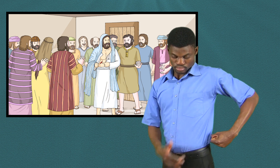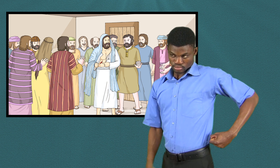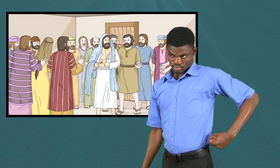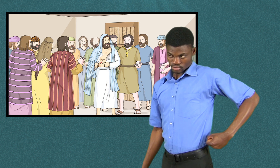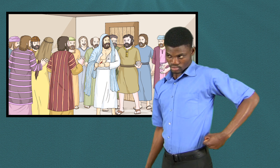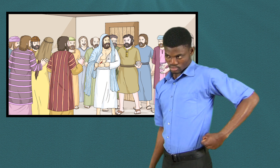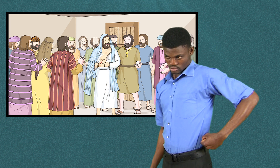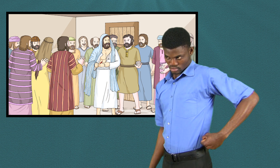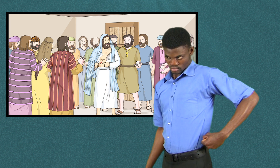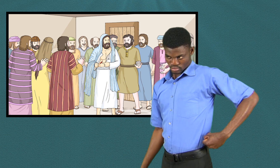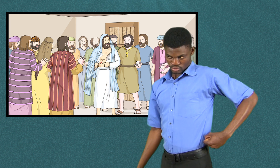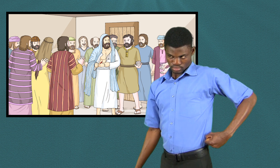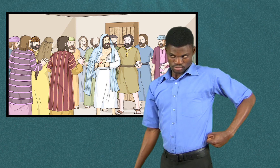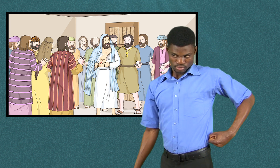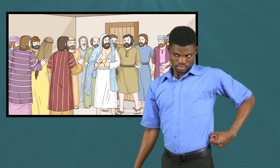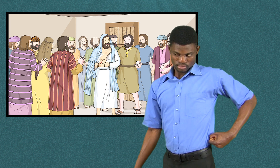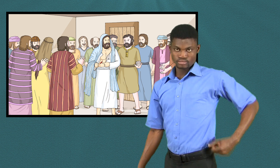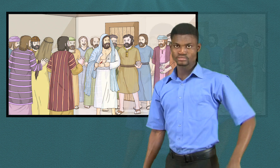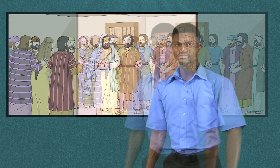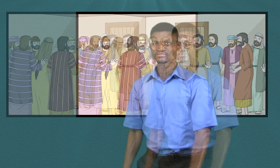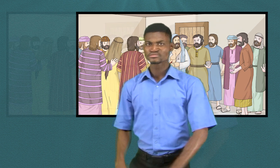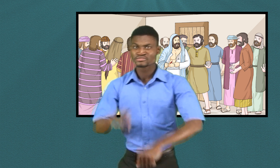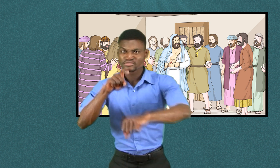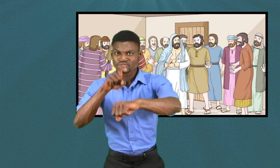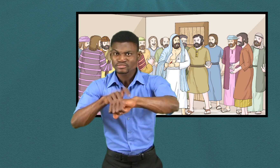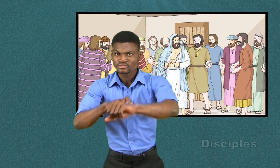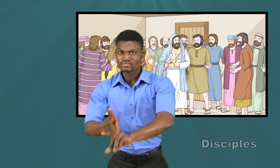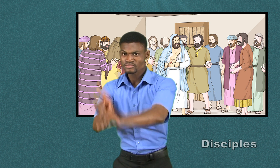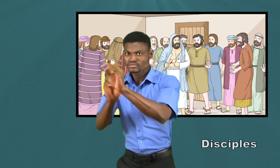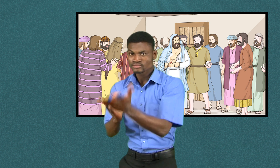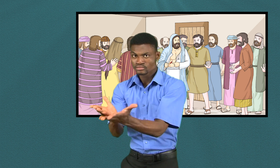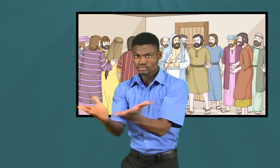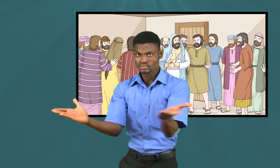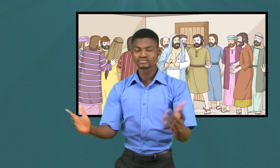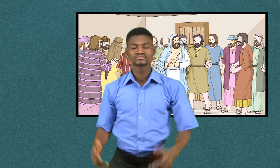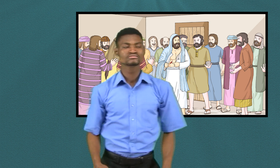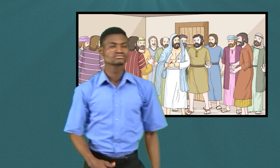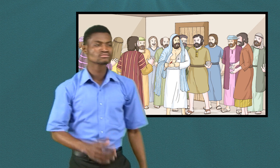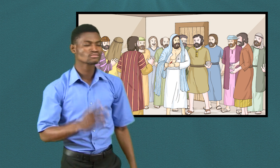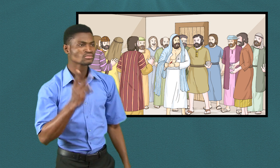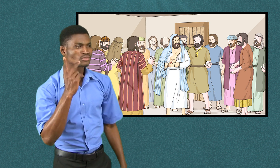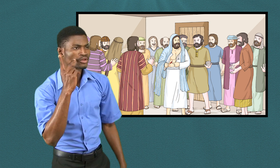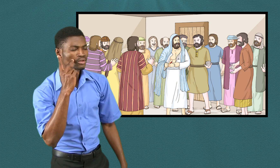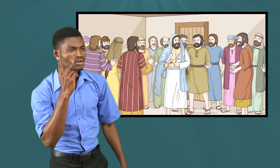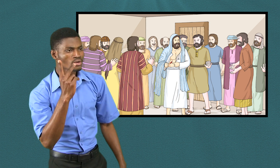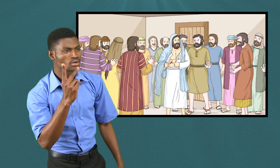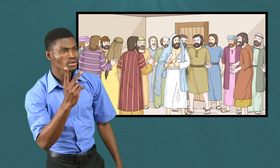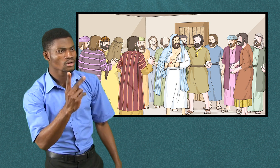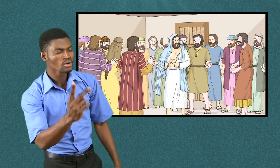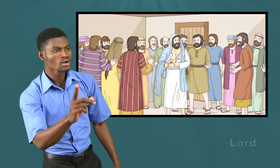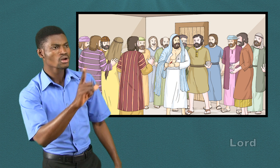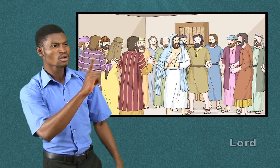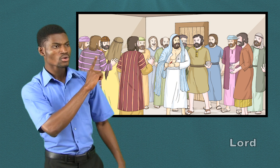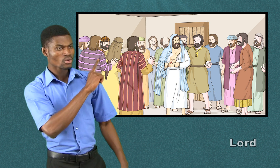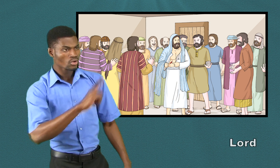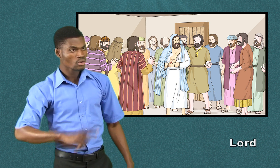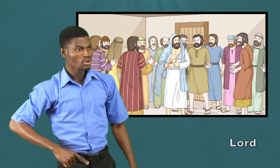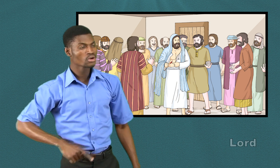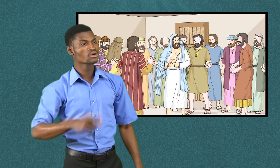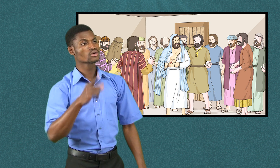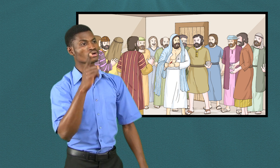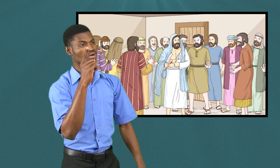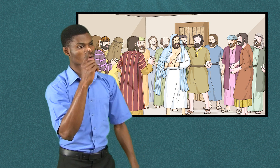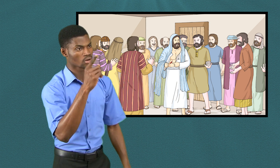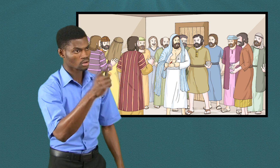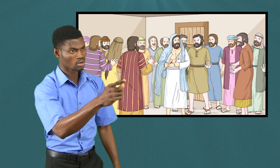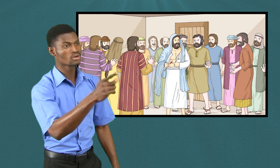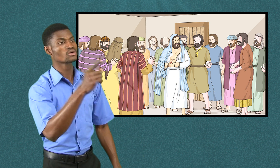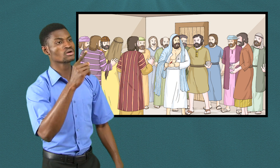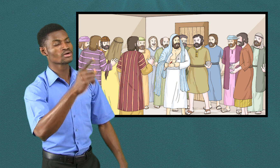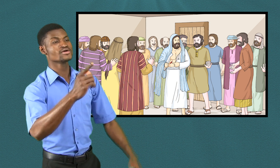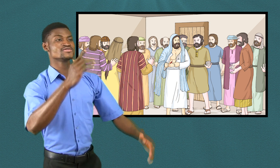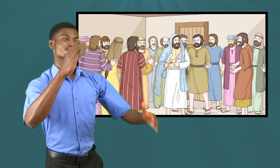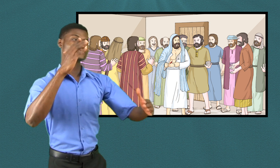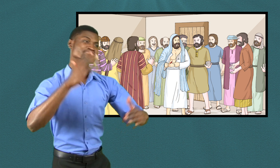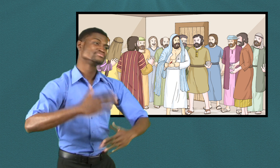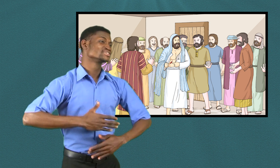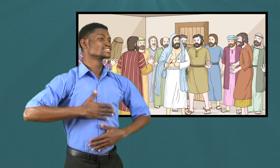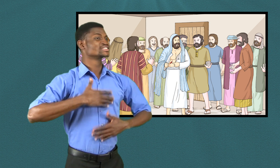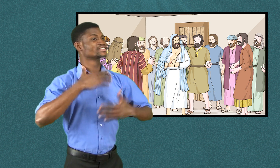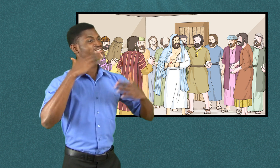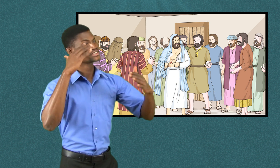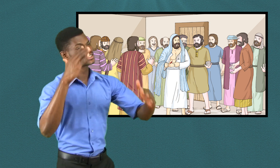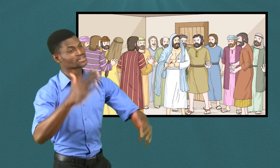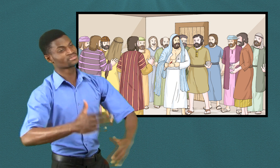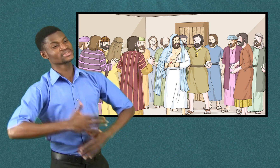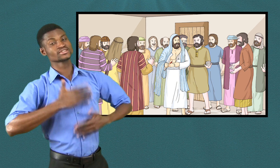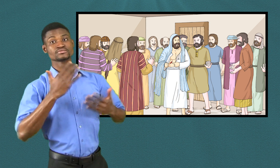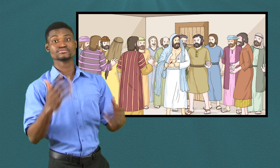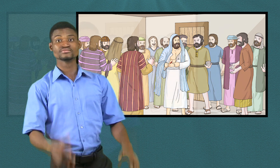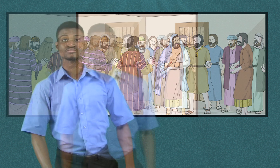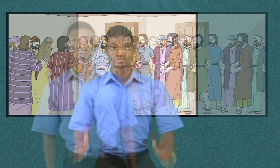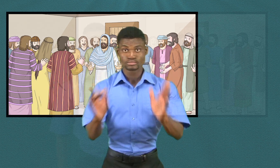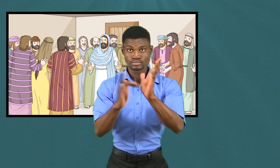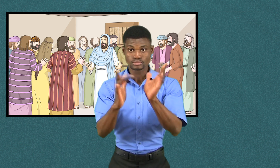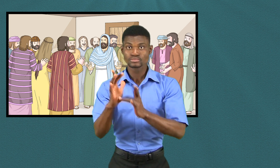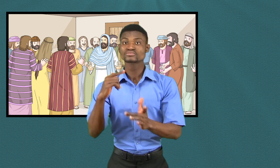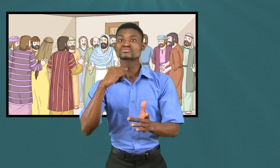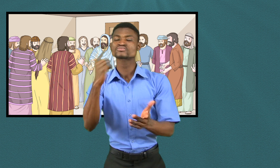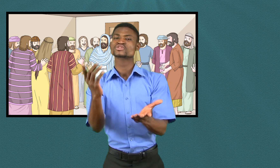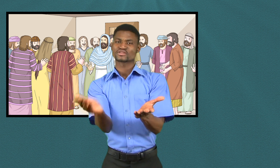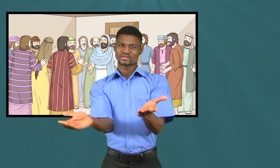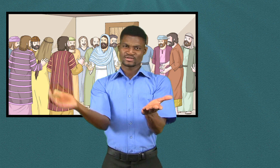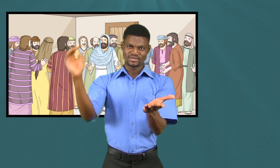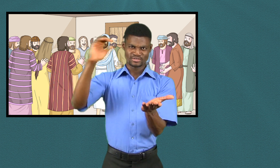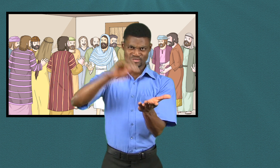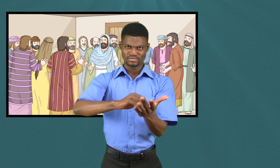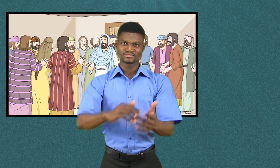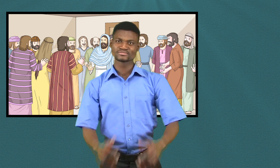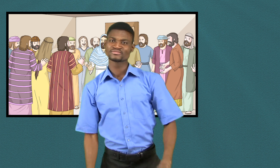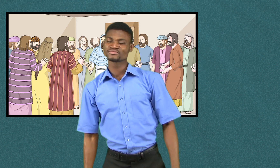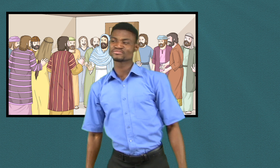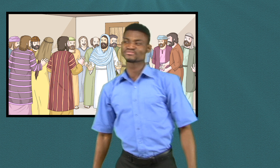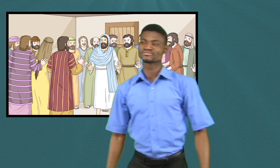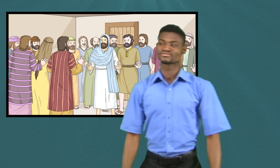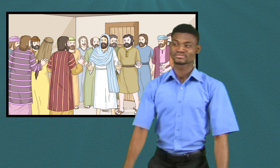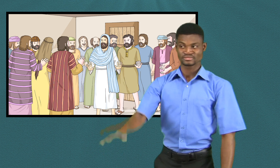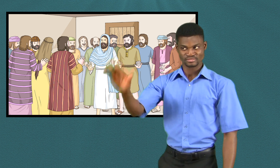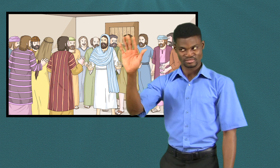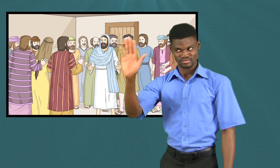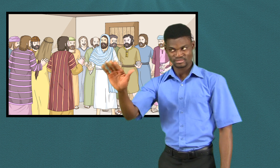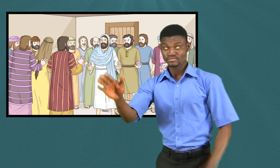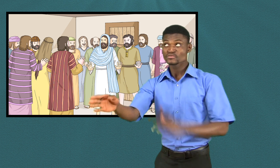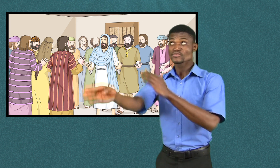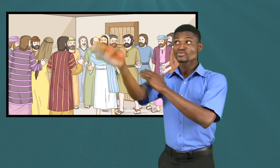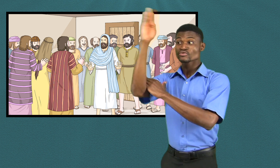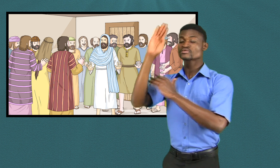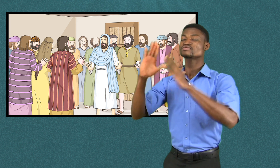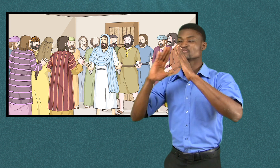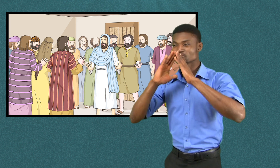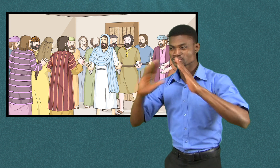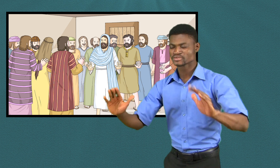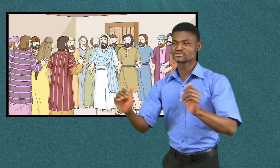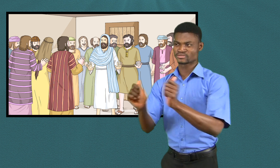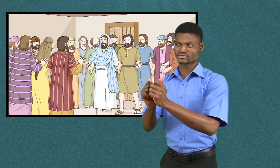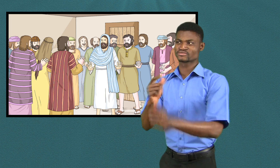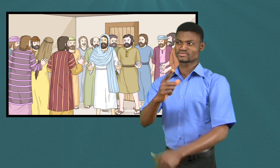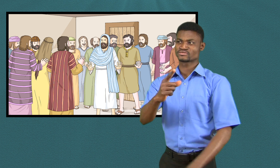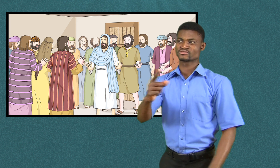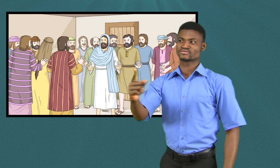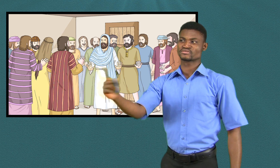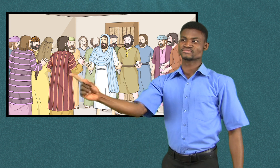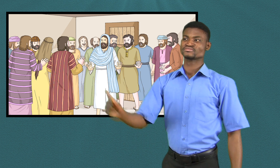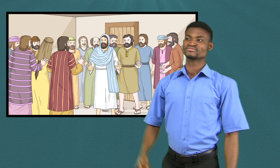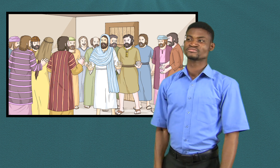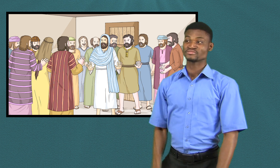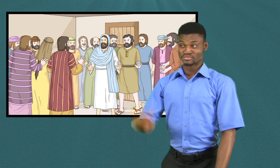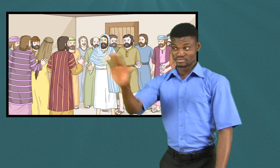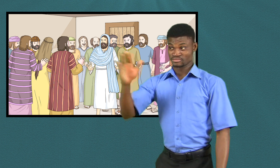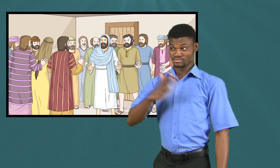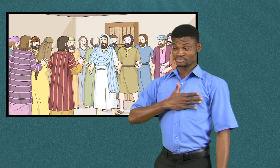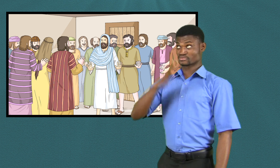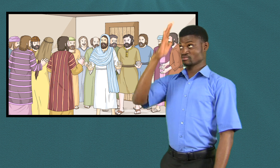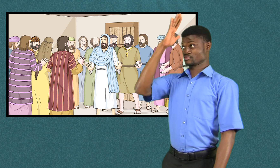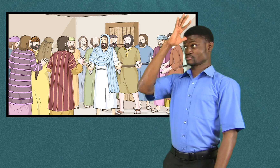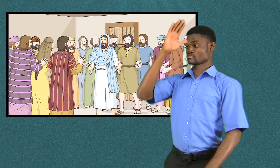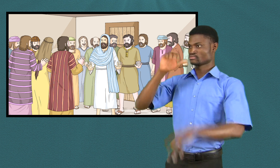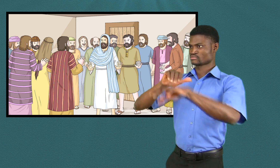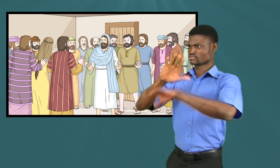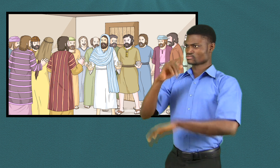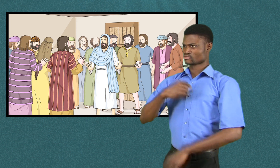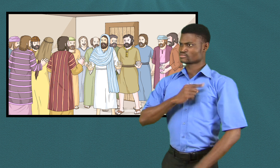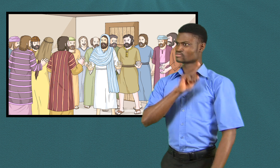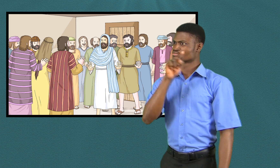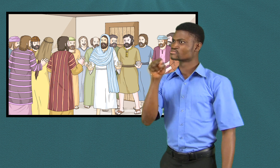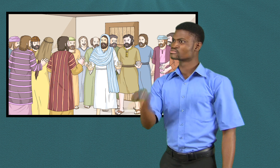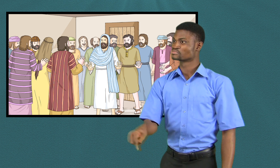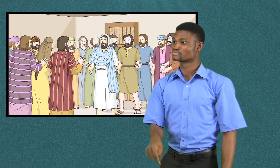After He had said this, He showed them His hands and His side.